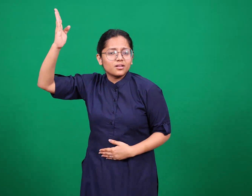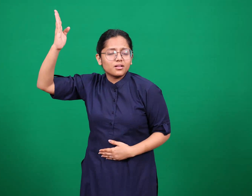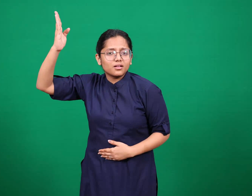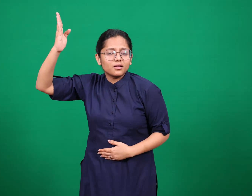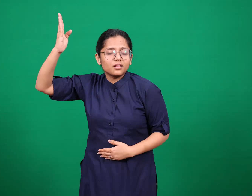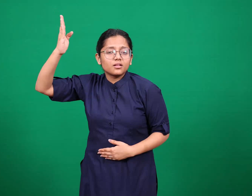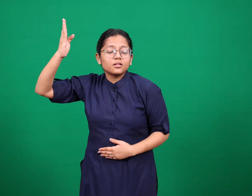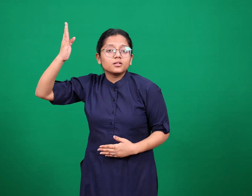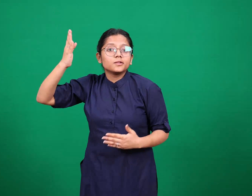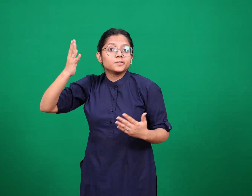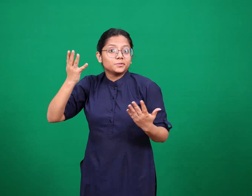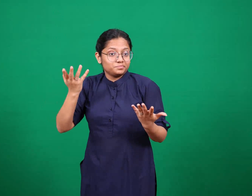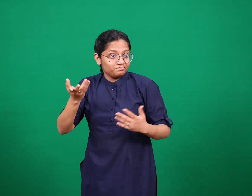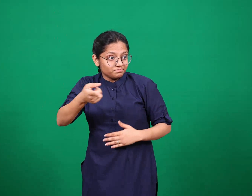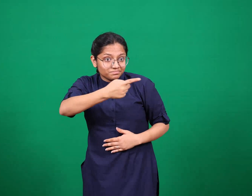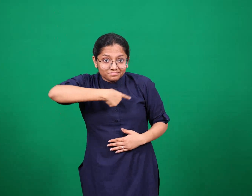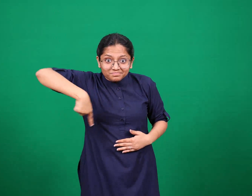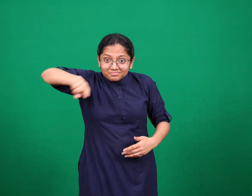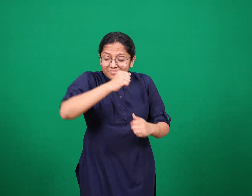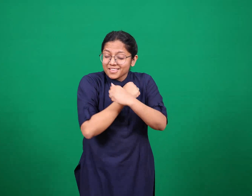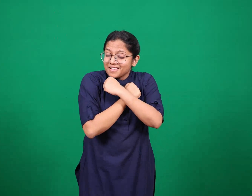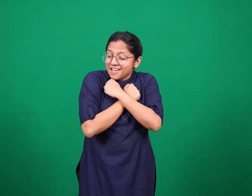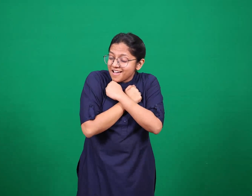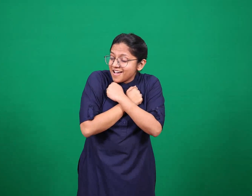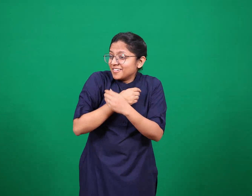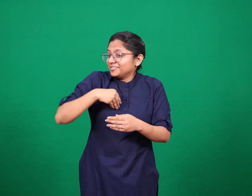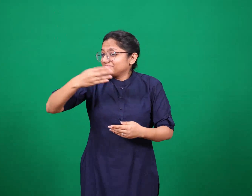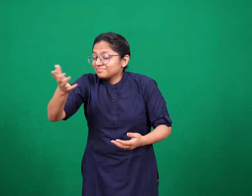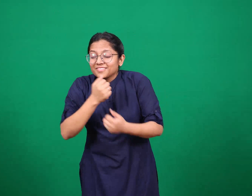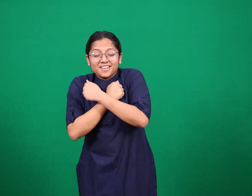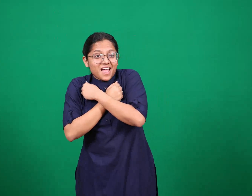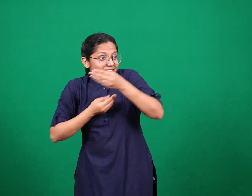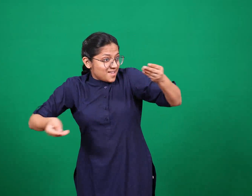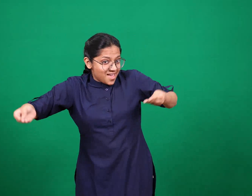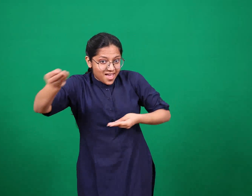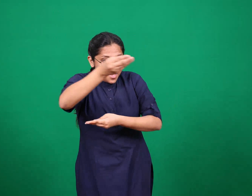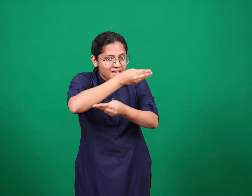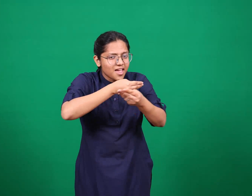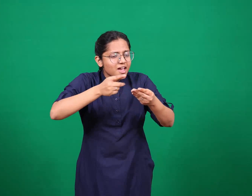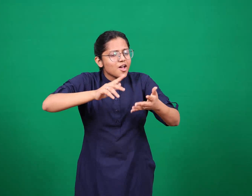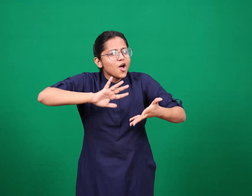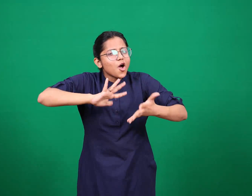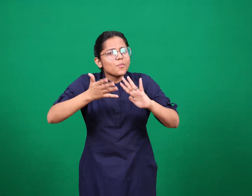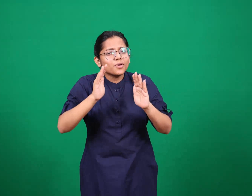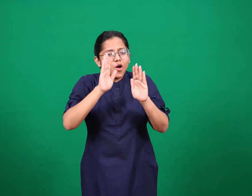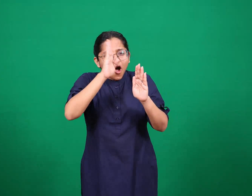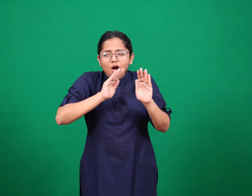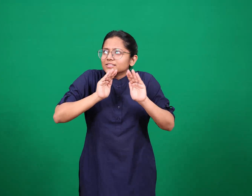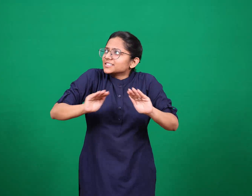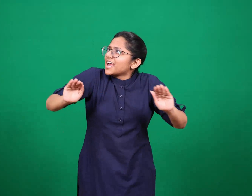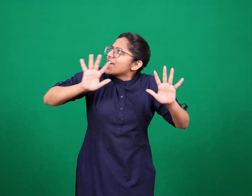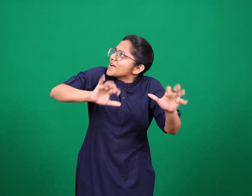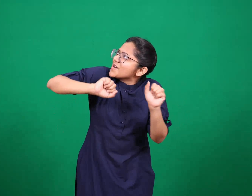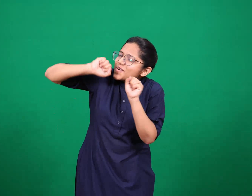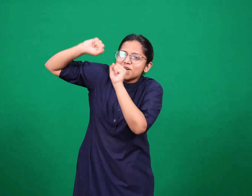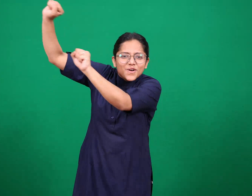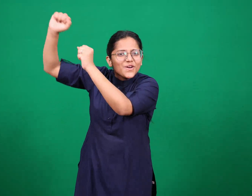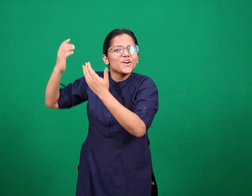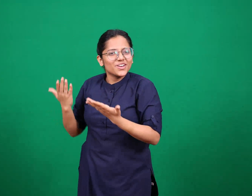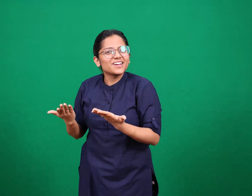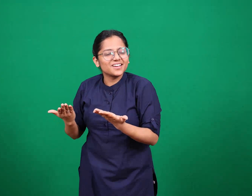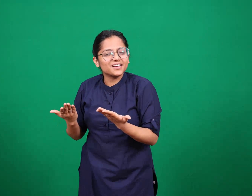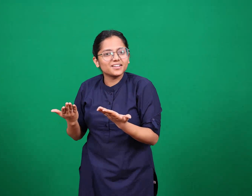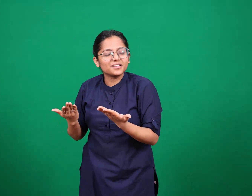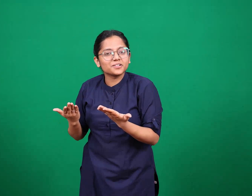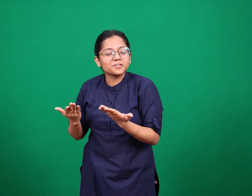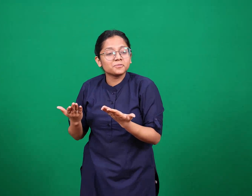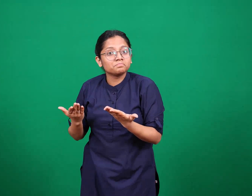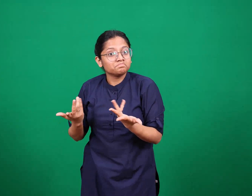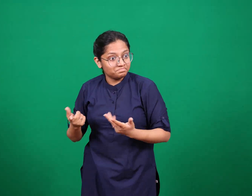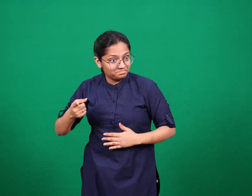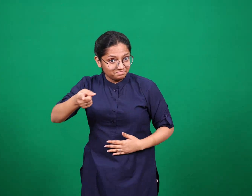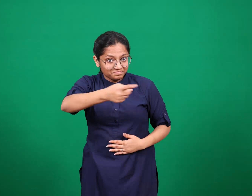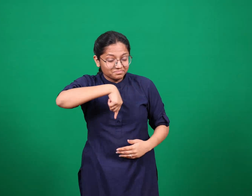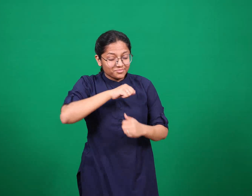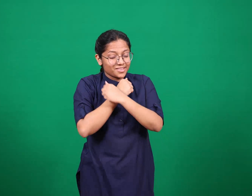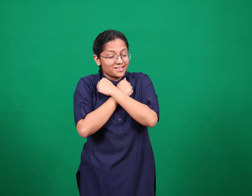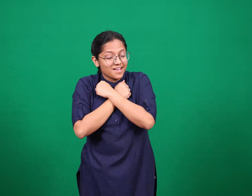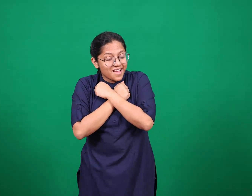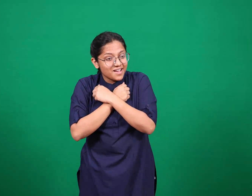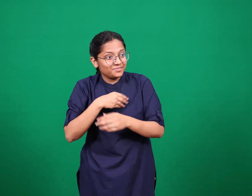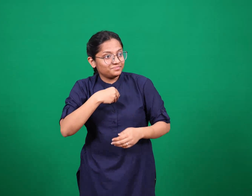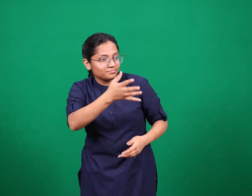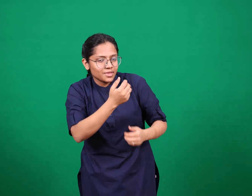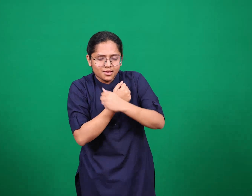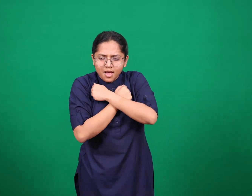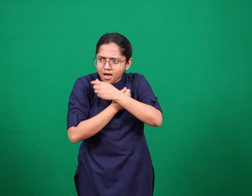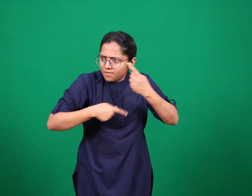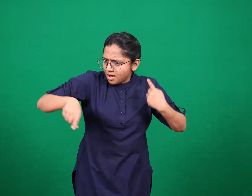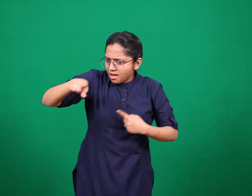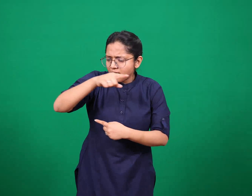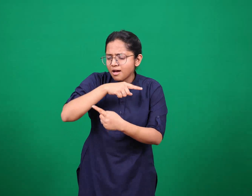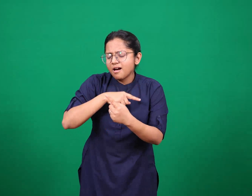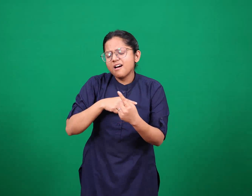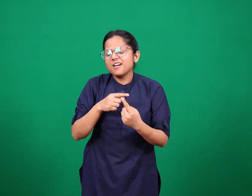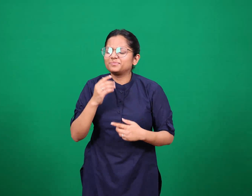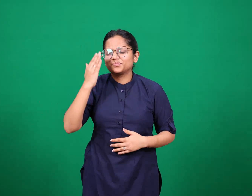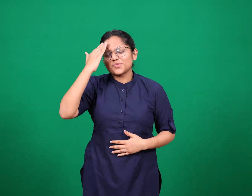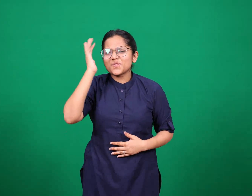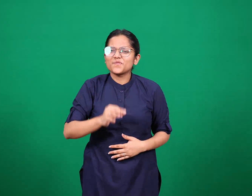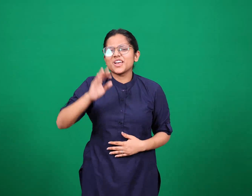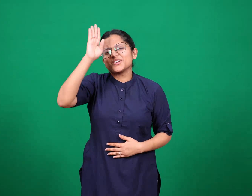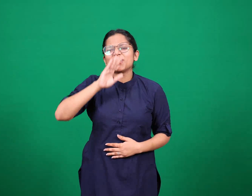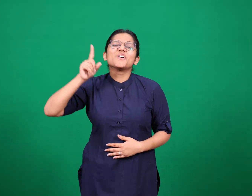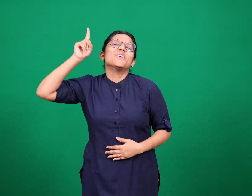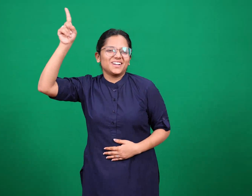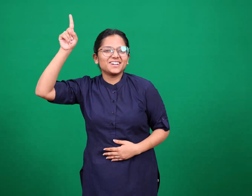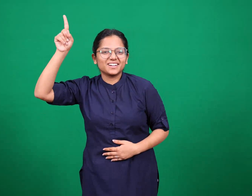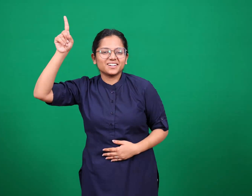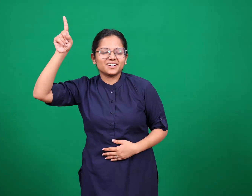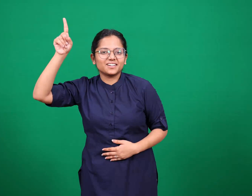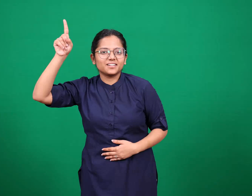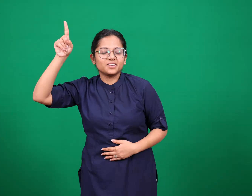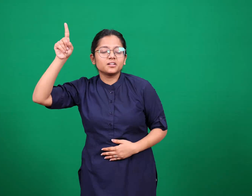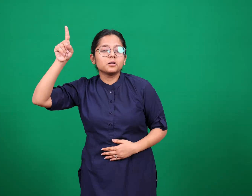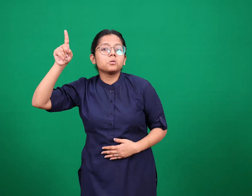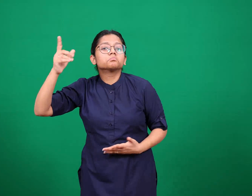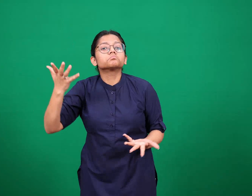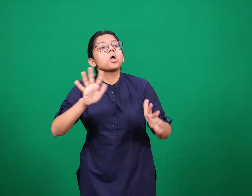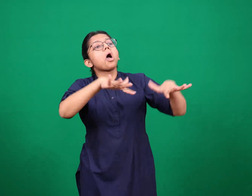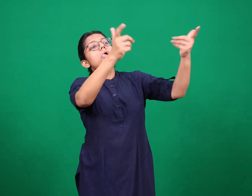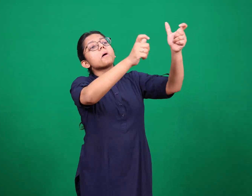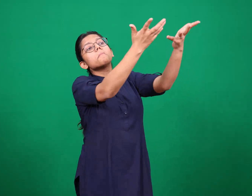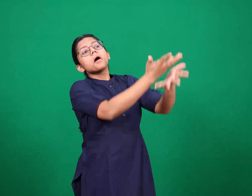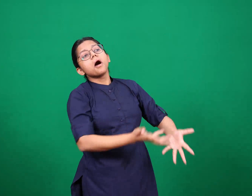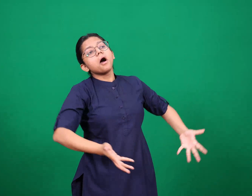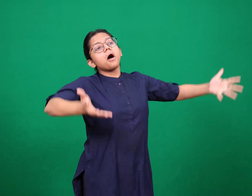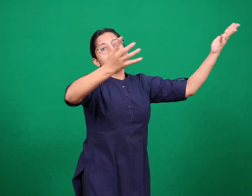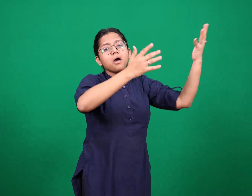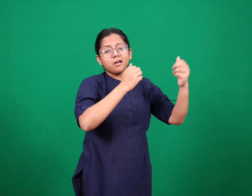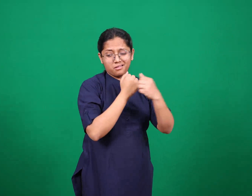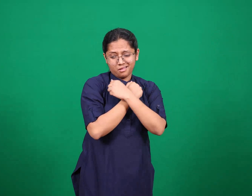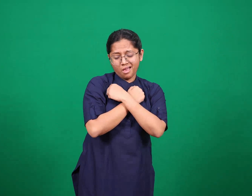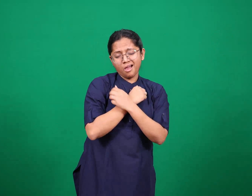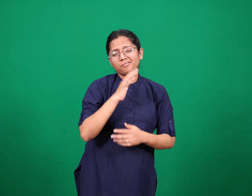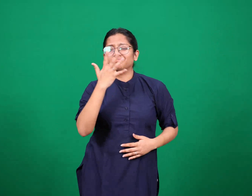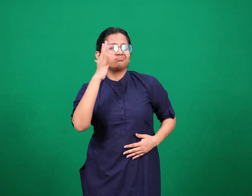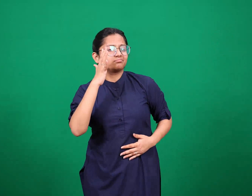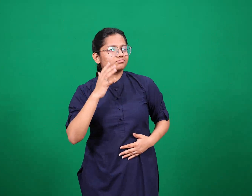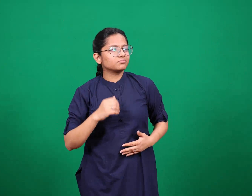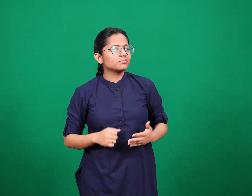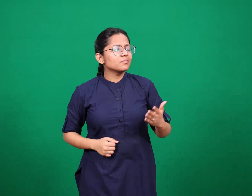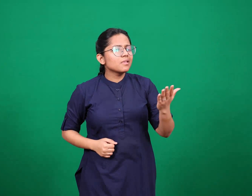Whoever does not love does not know God, because God is love.